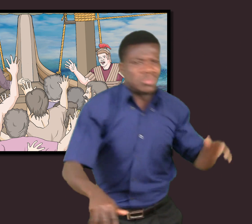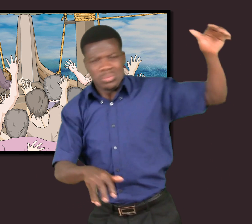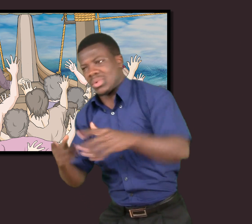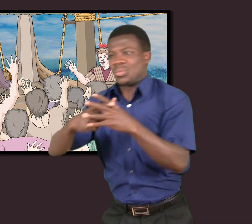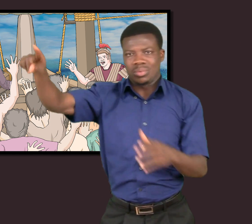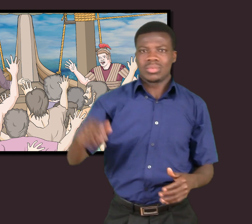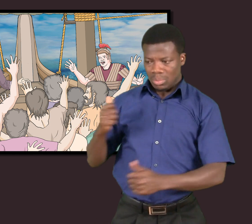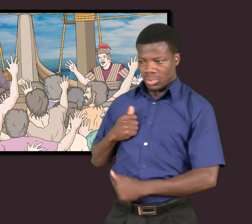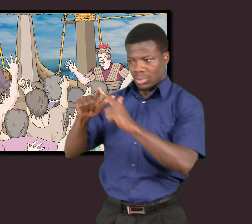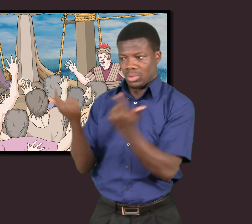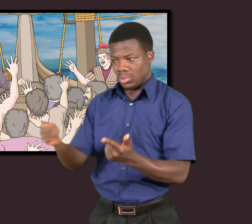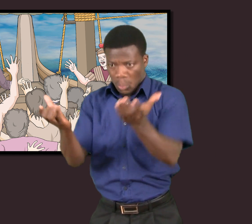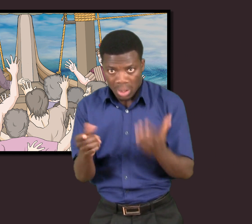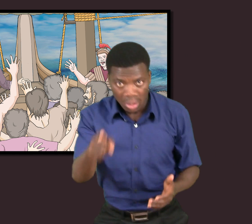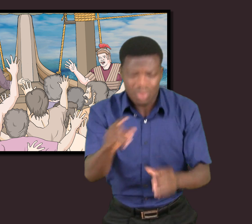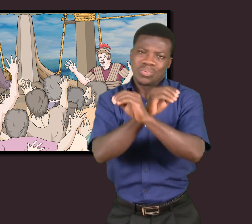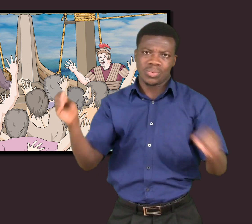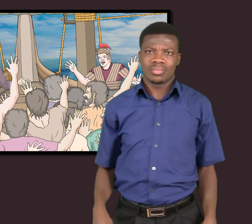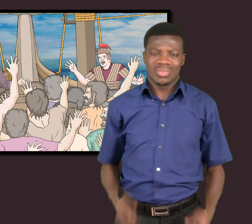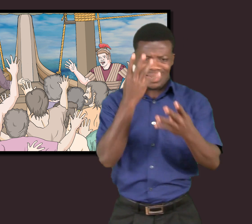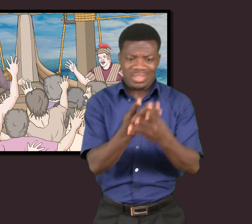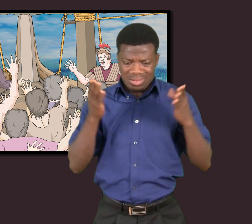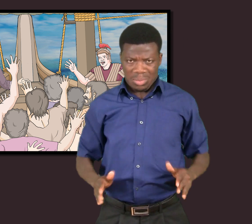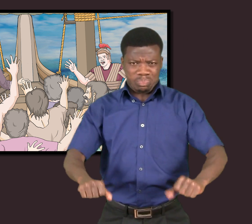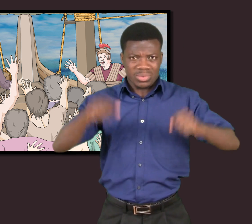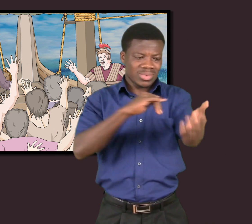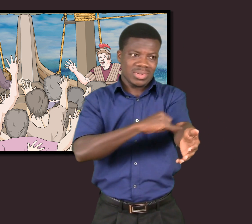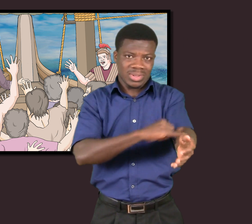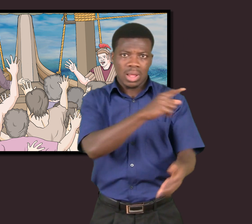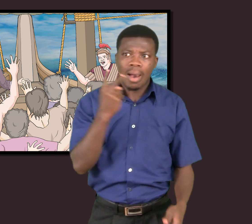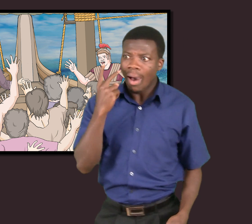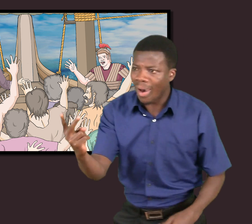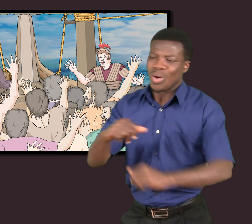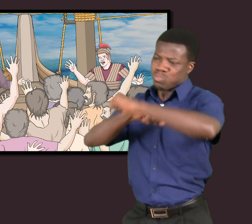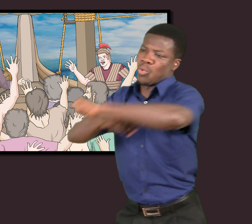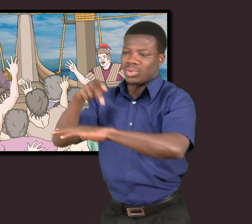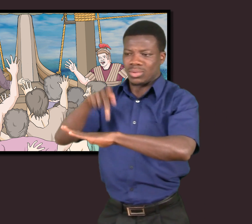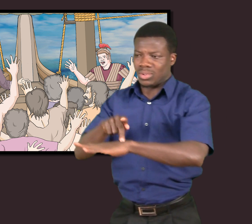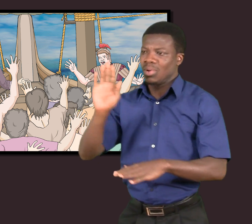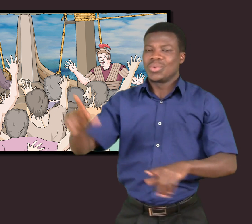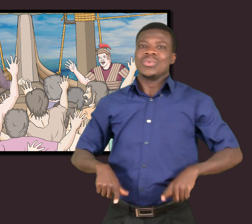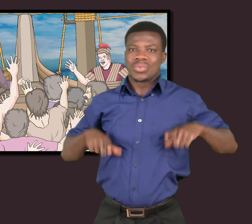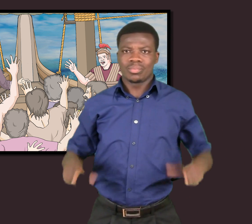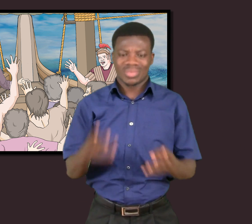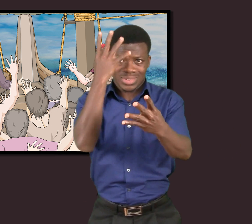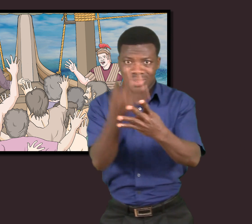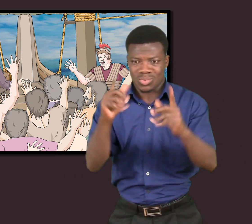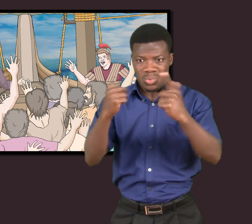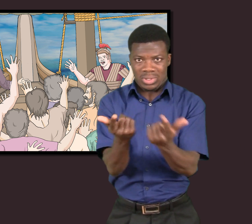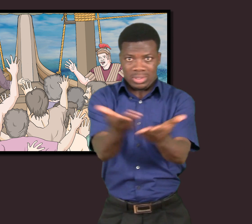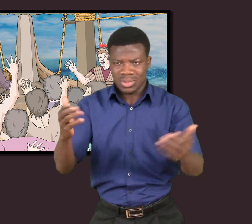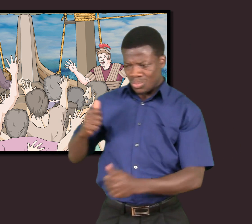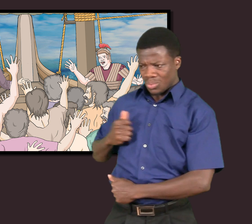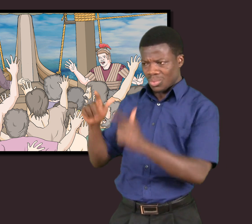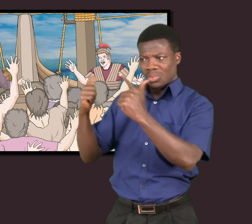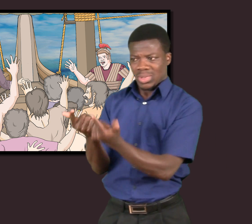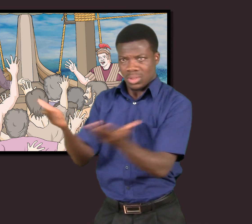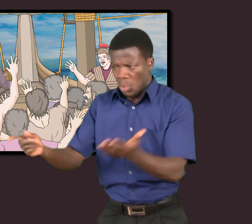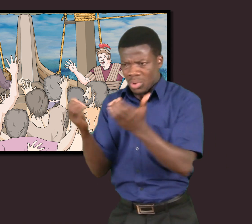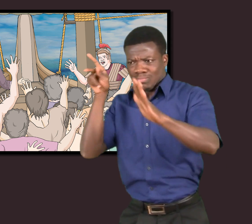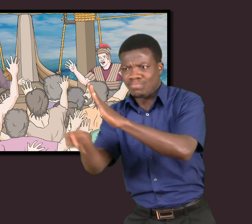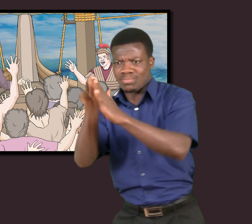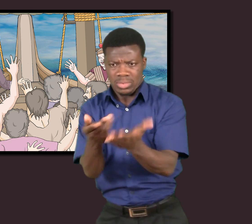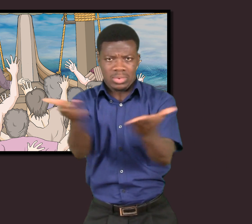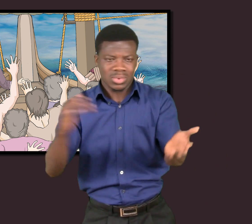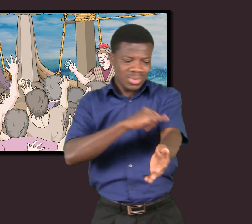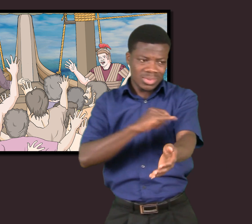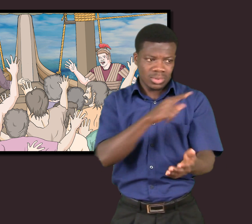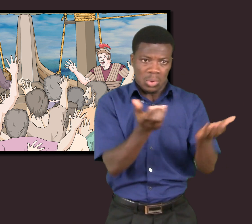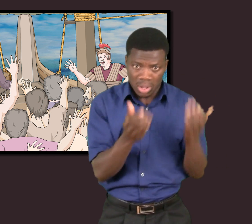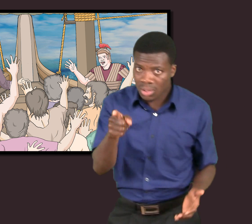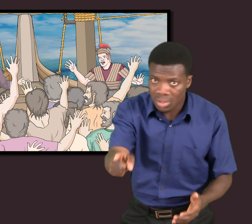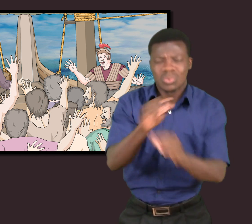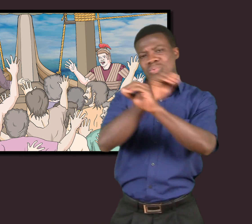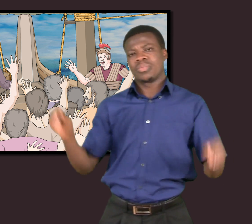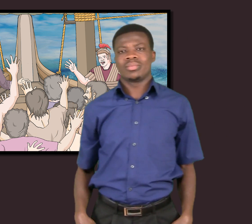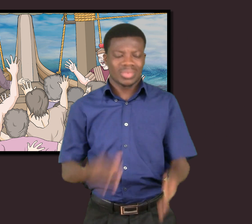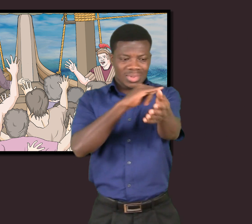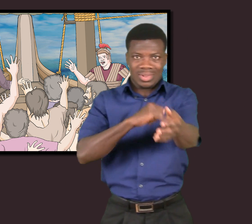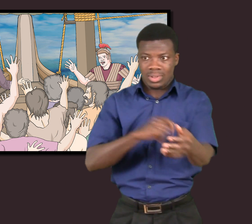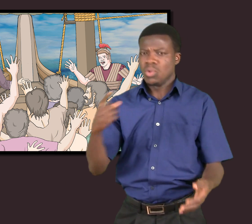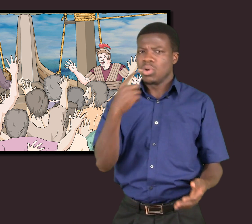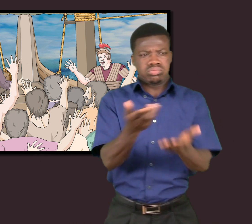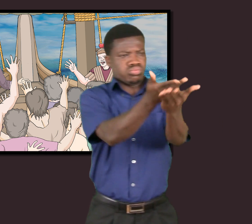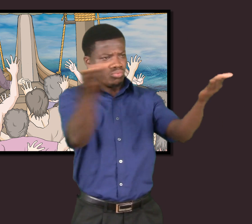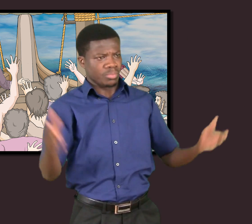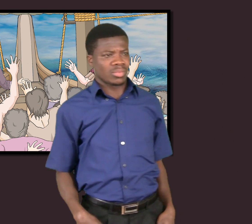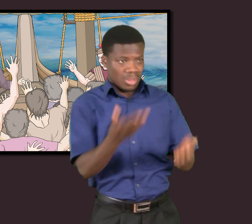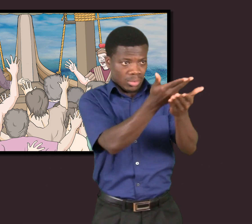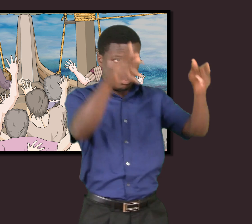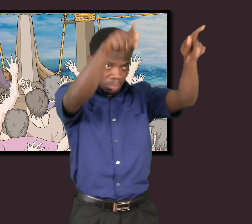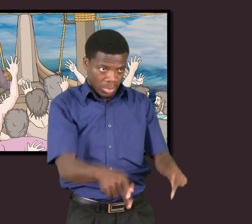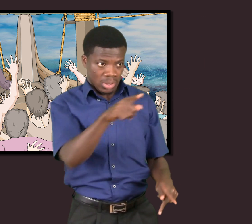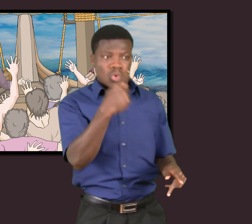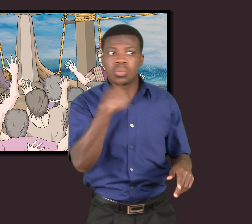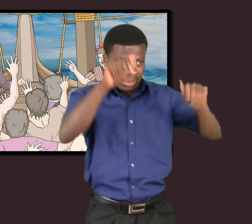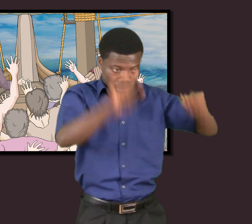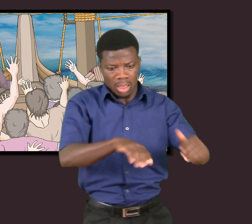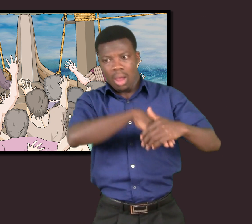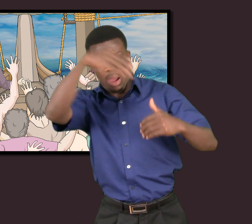But the centurion, wanting to spare Paul’s life, thwarted their plan.